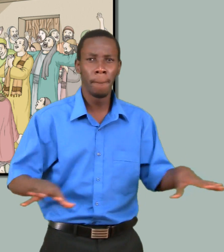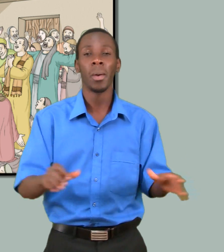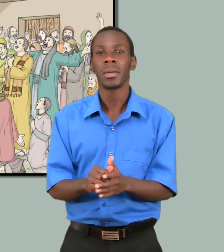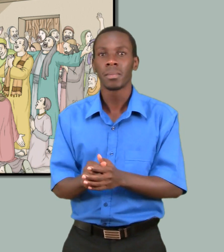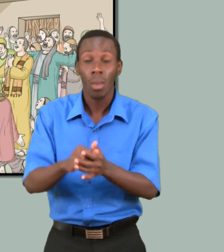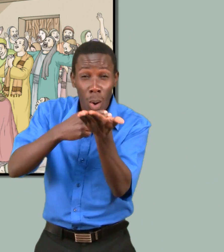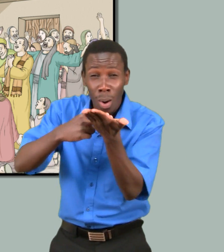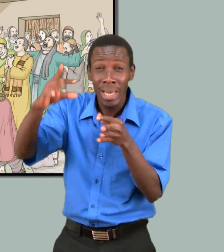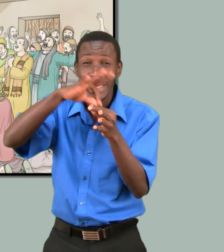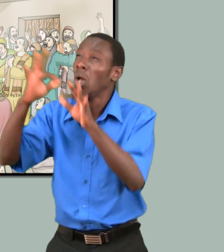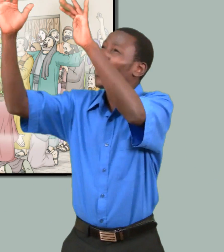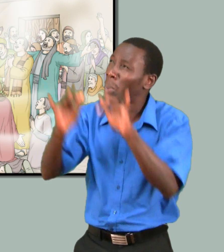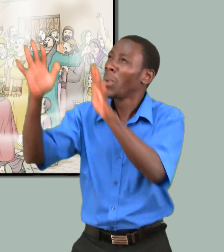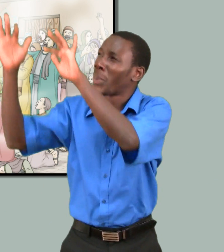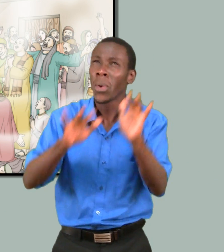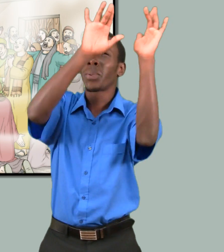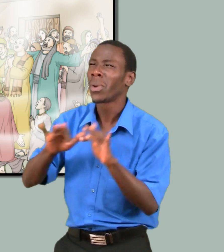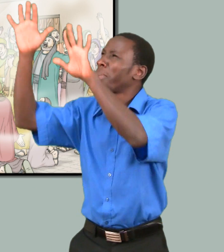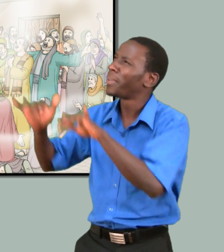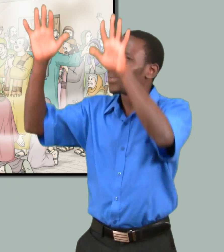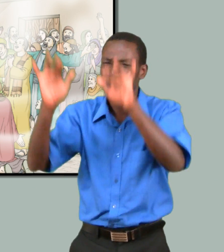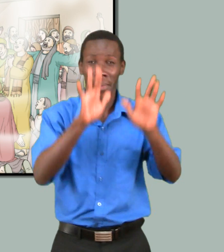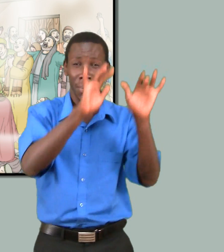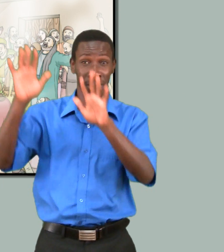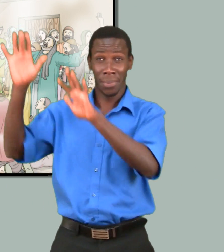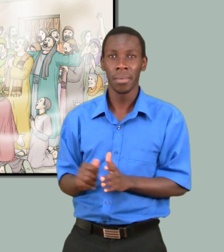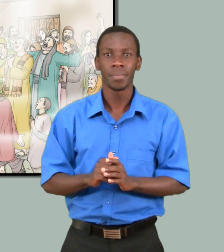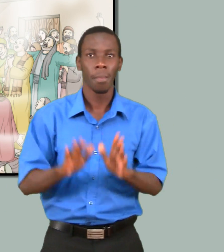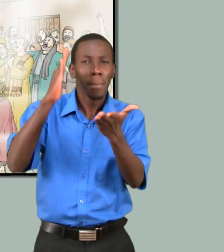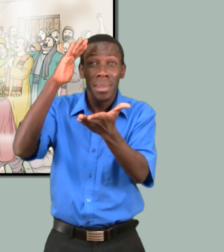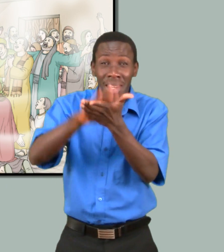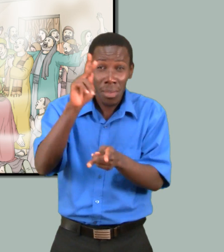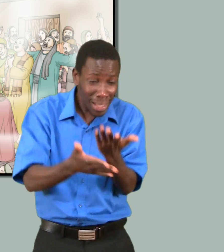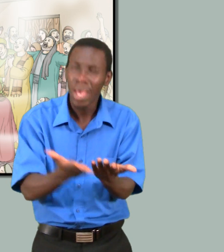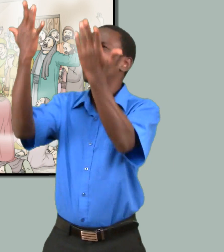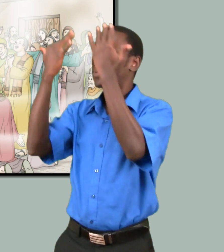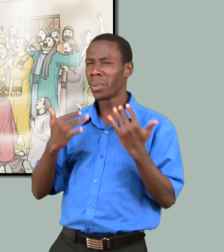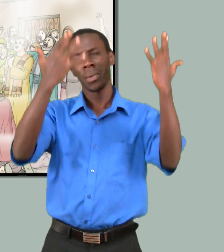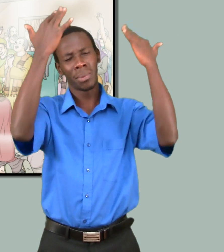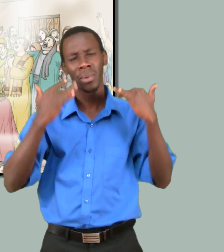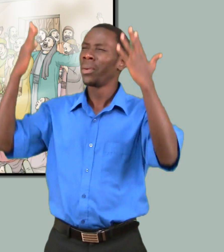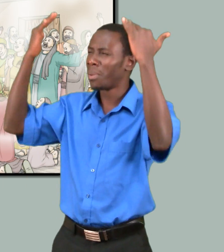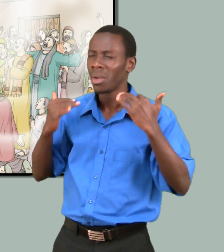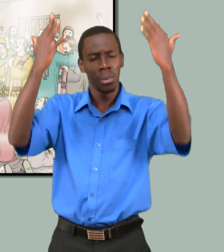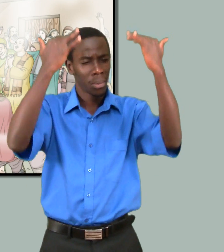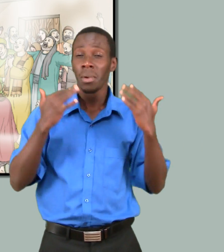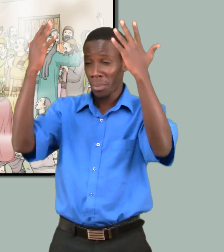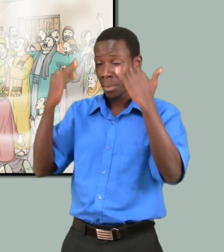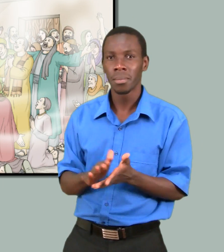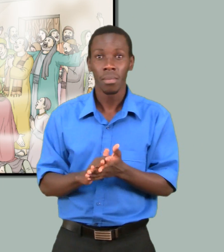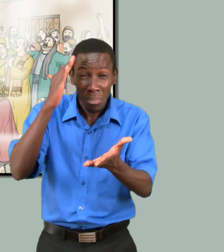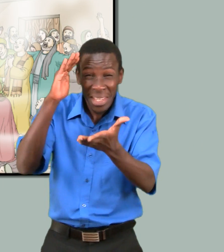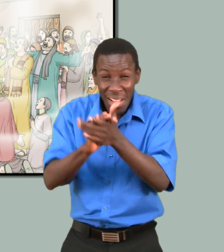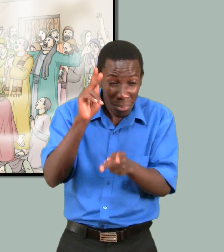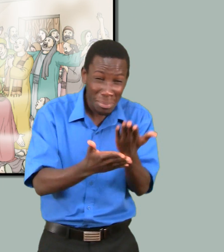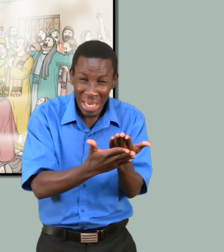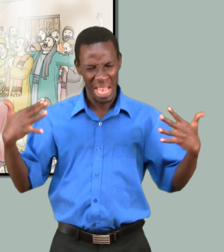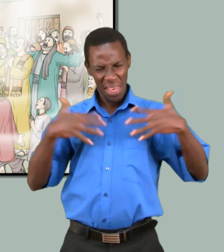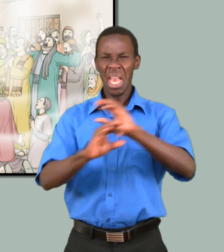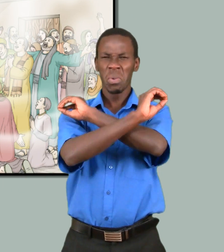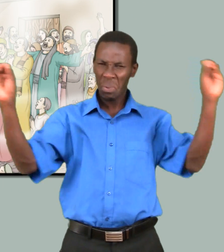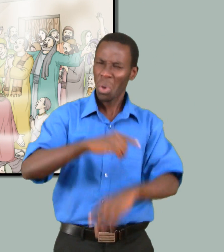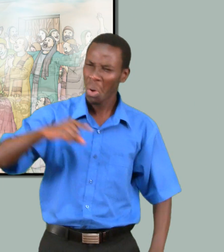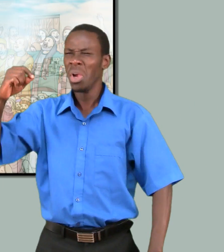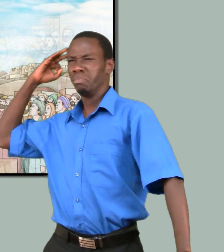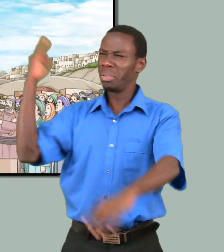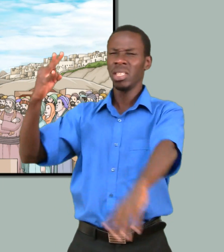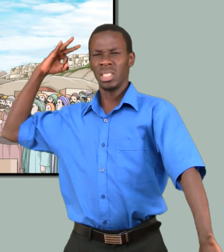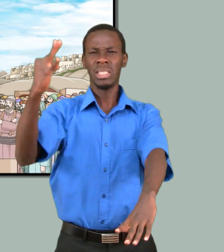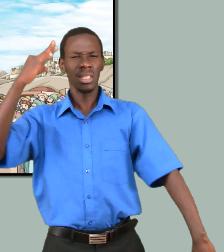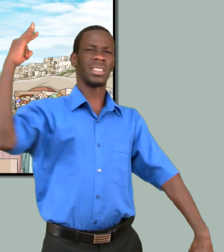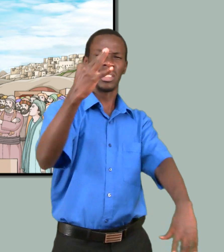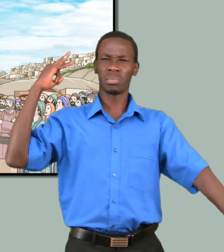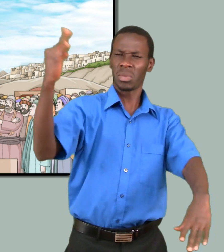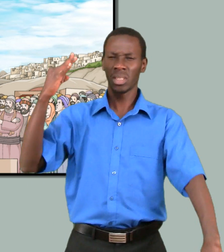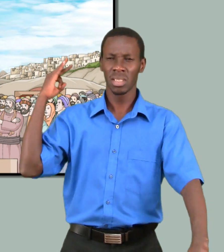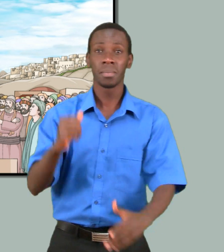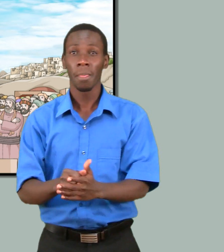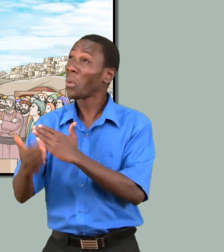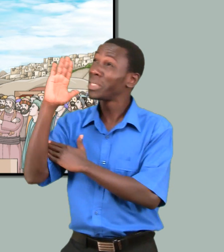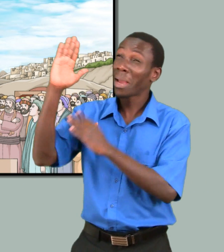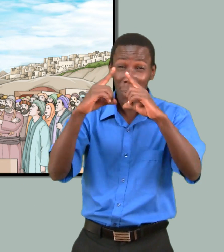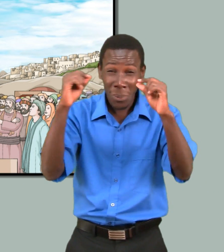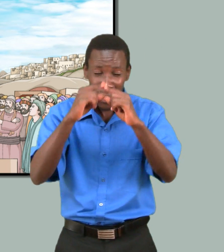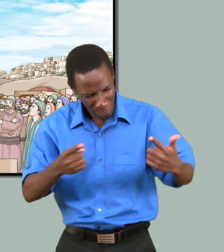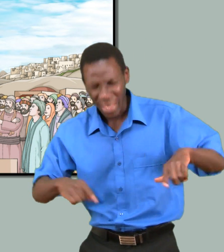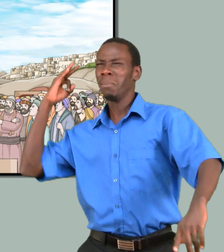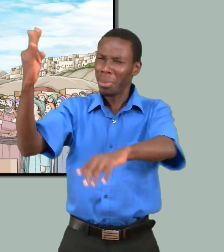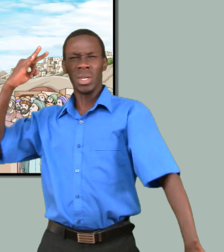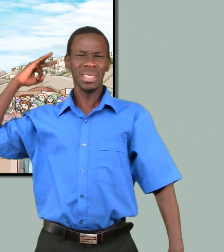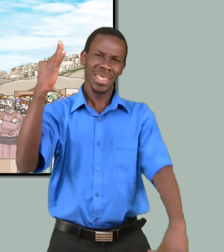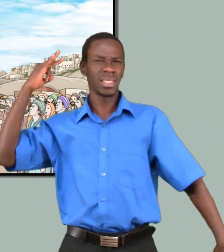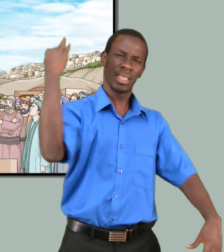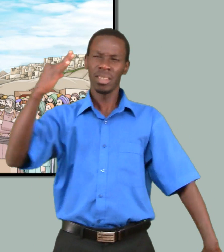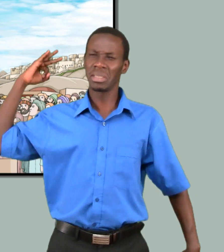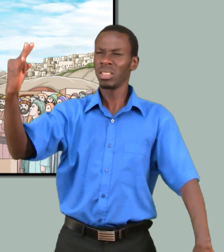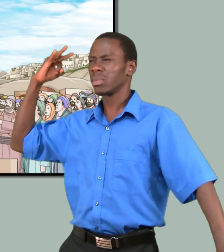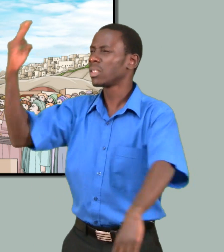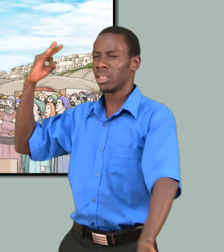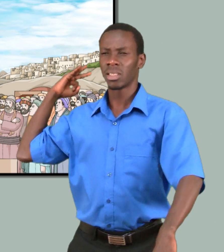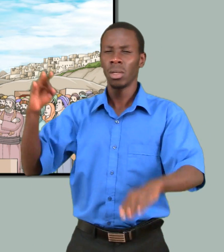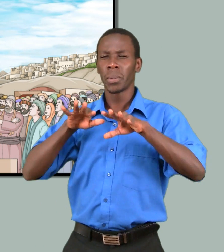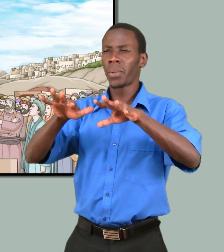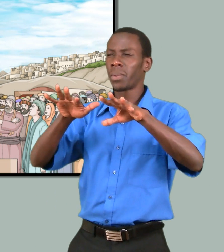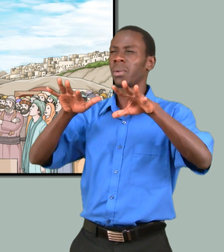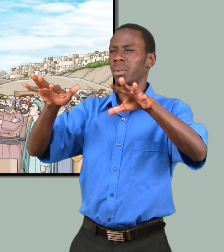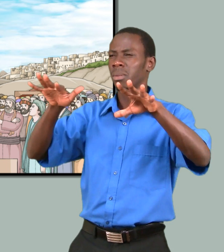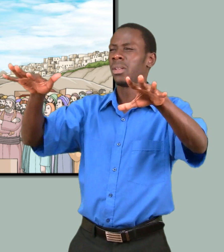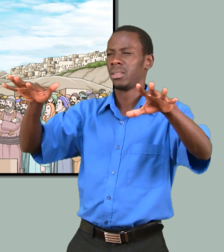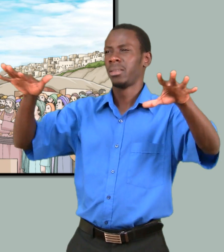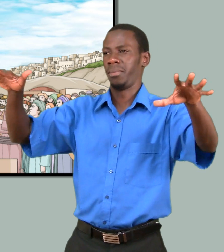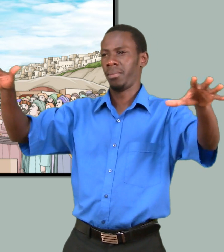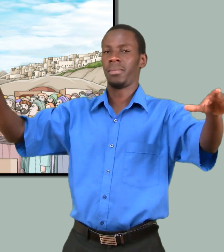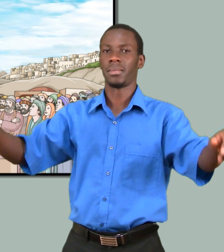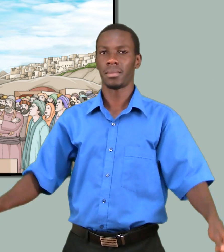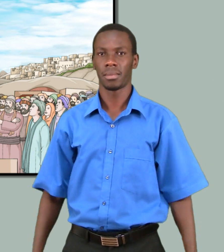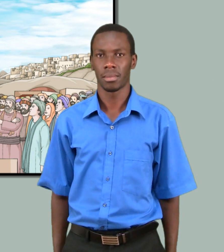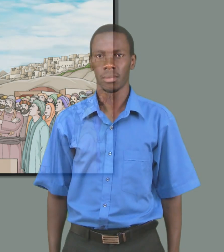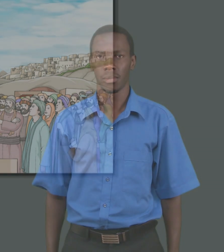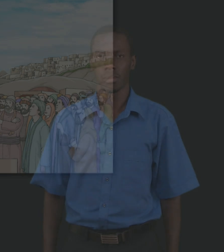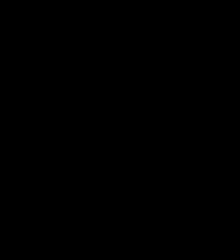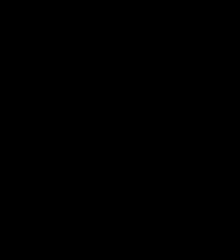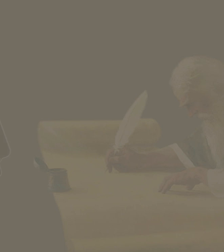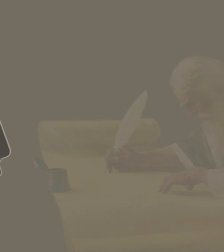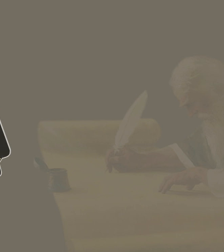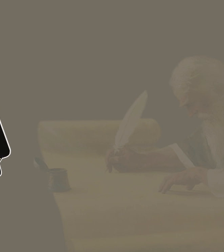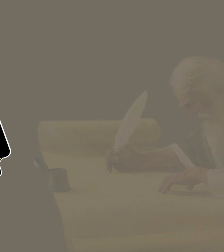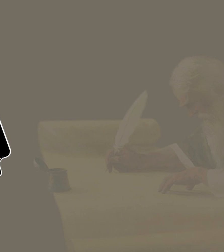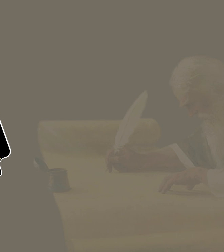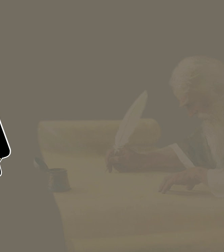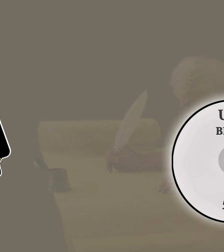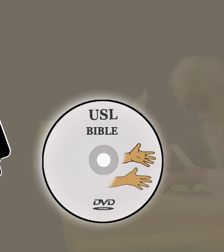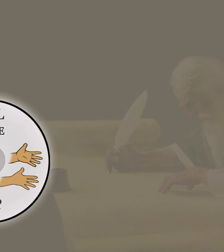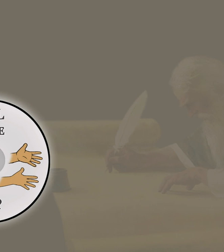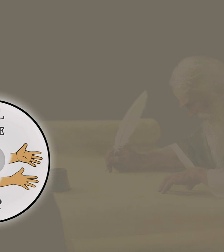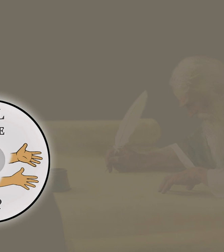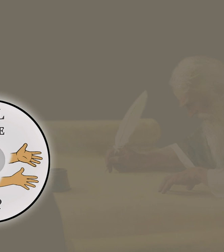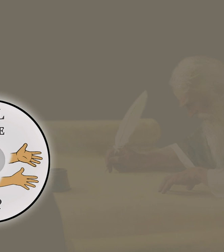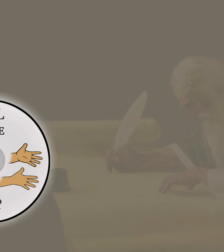After they had prayed, their meeting place was shaken, and they were all filled with the Holy Spirit and spoke the word of God boldly.